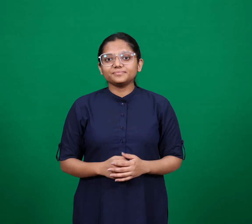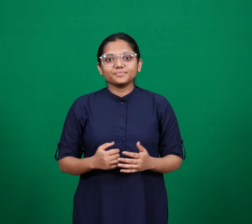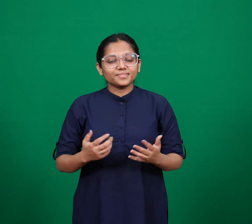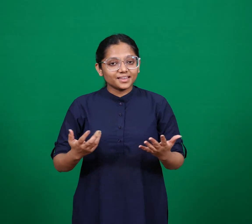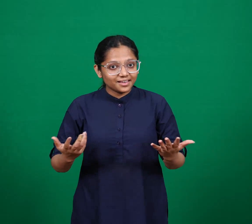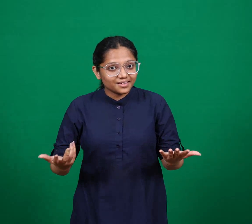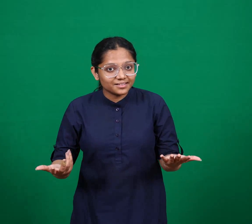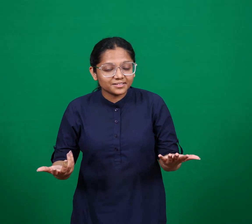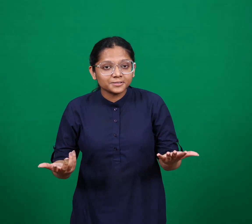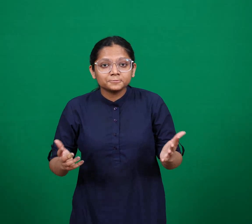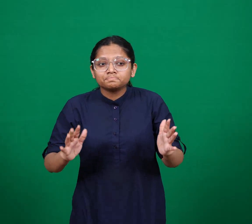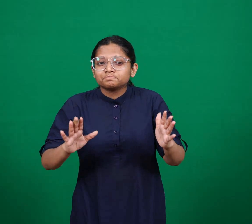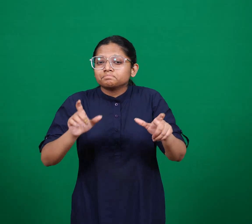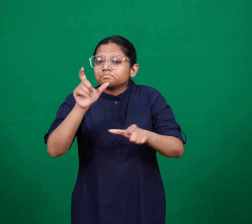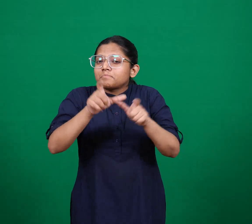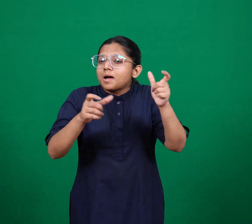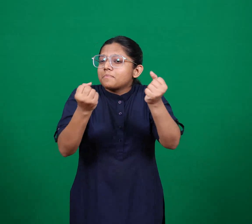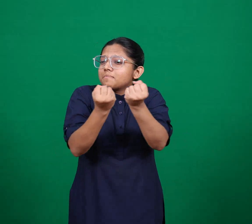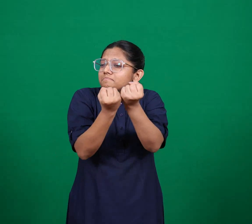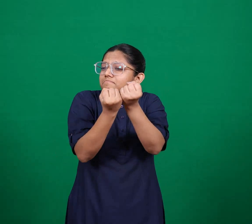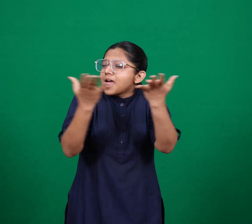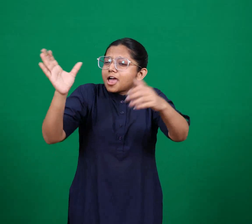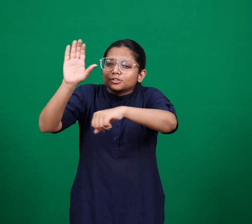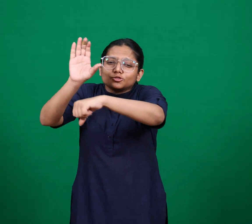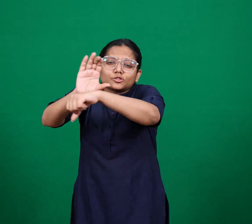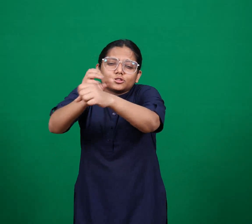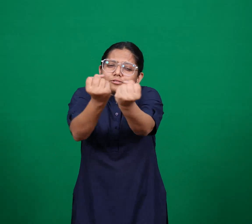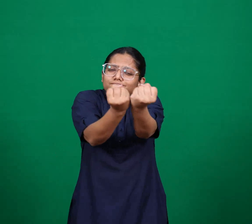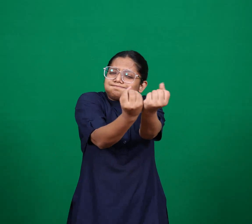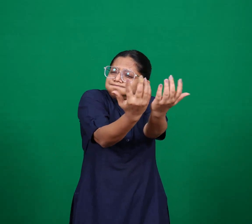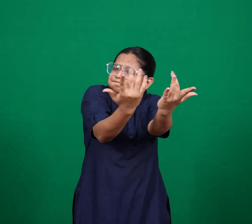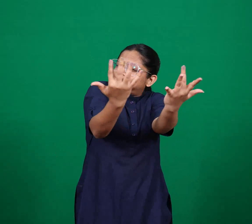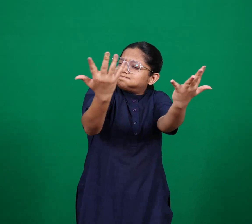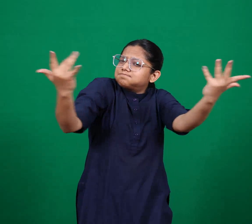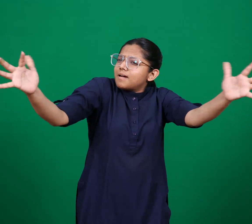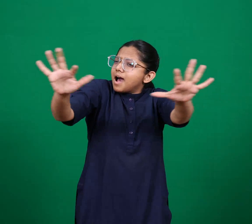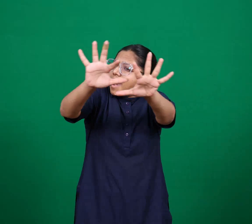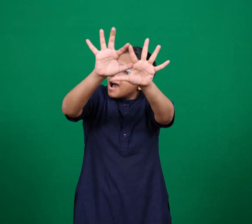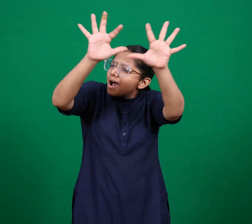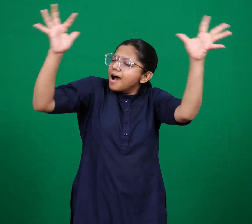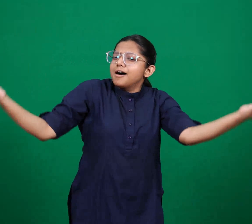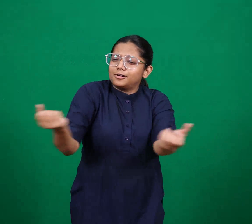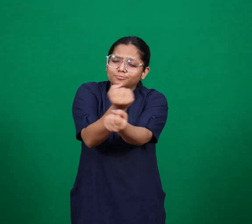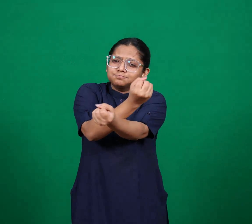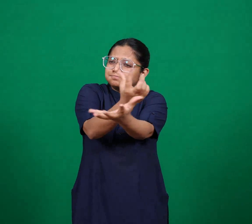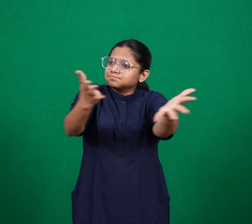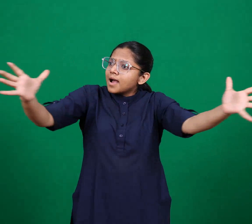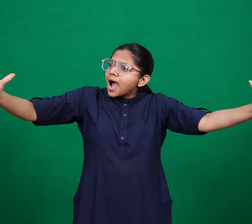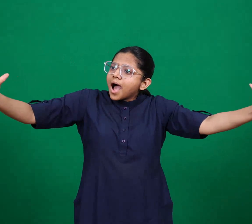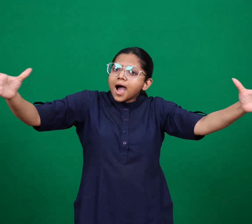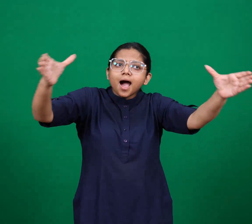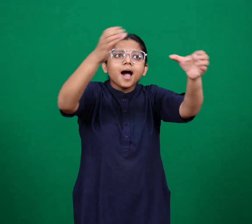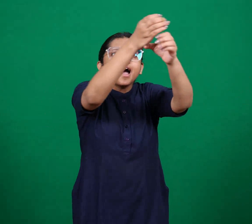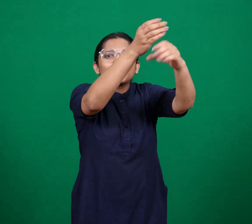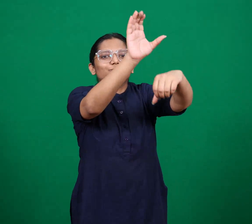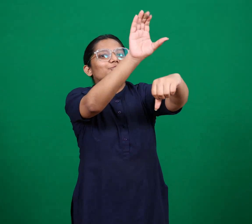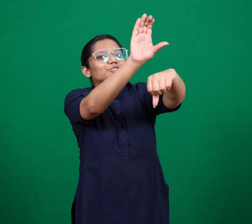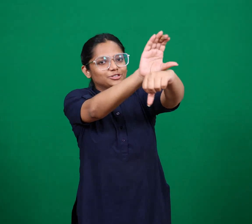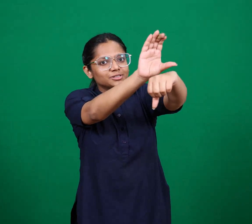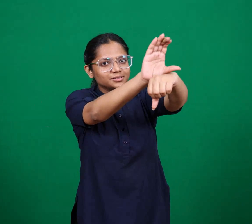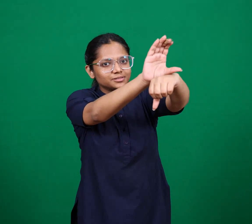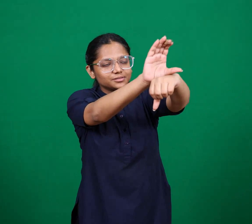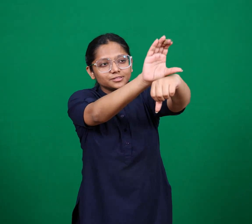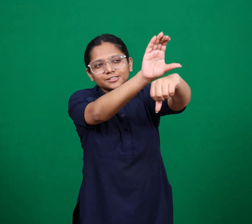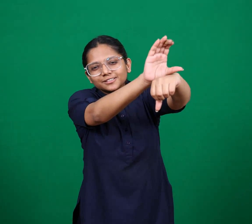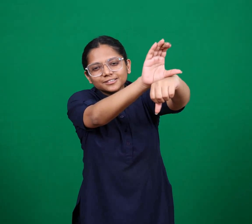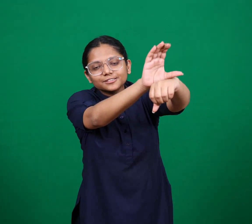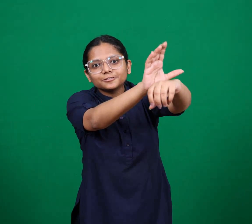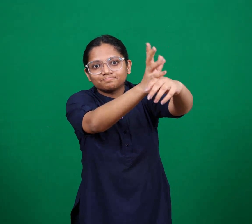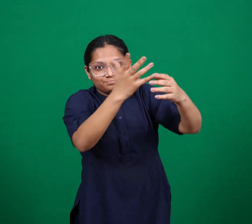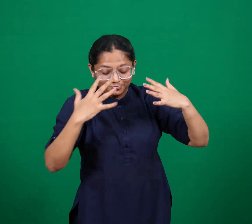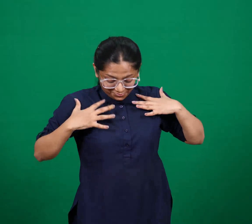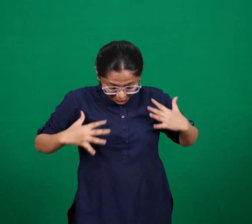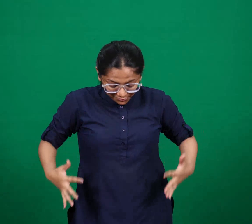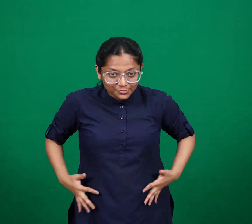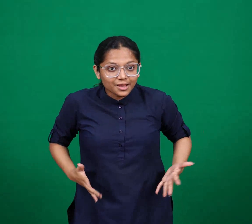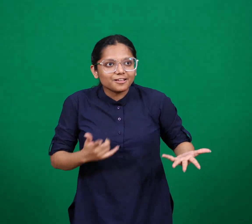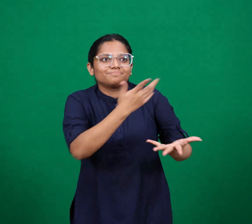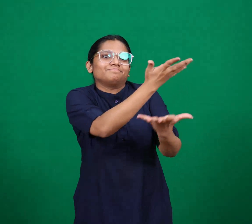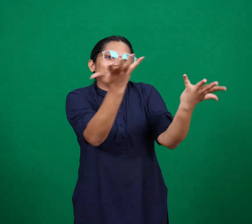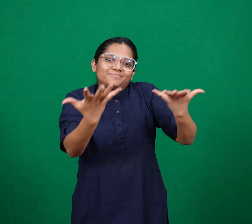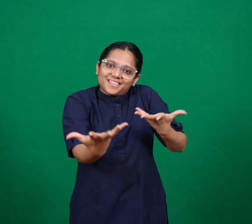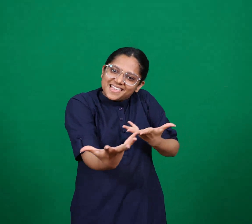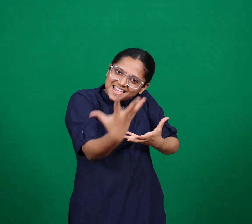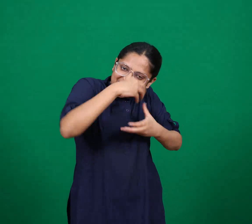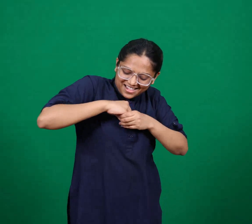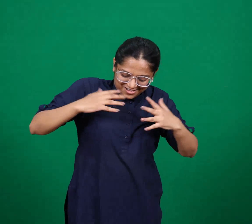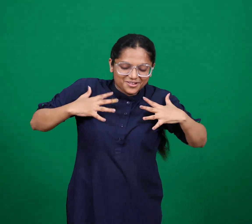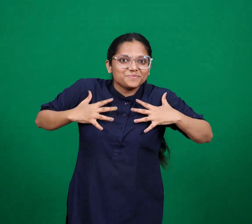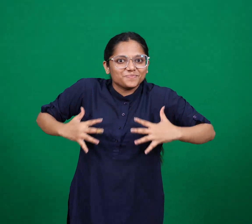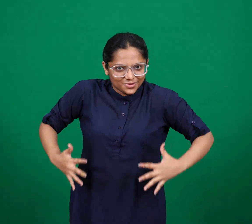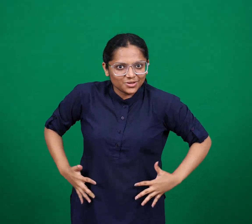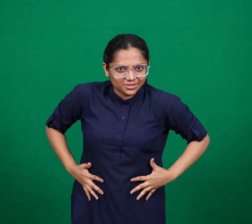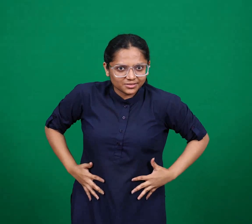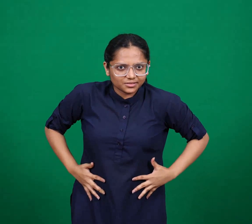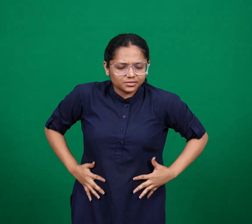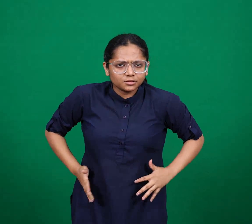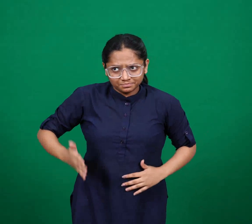And He is the head of the body, the church;